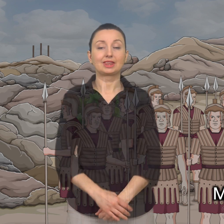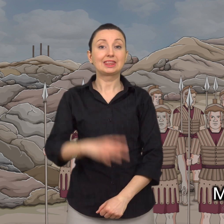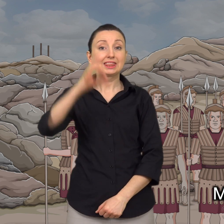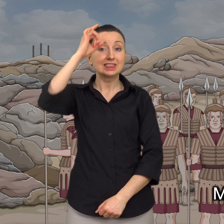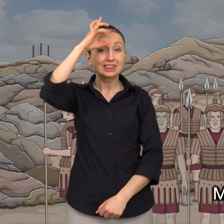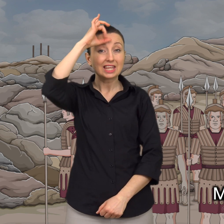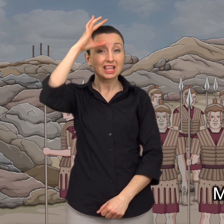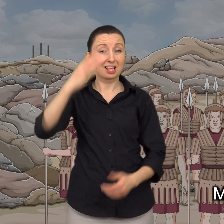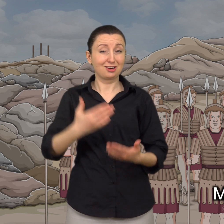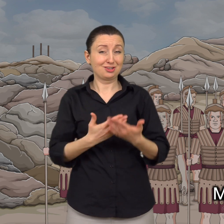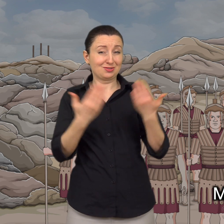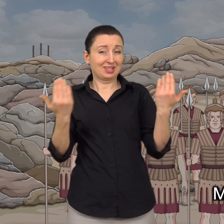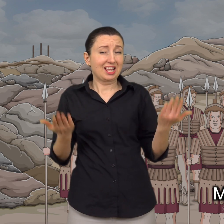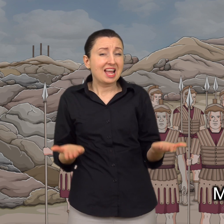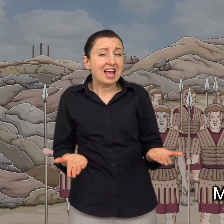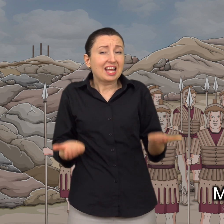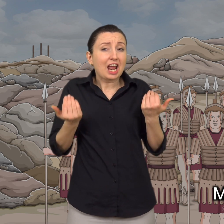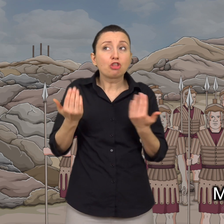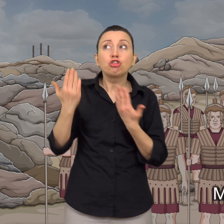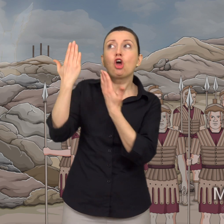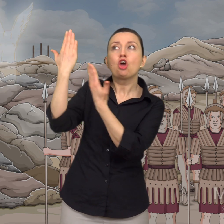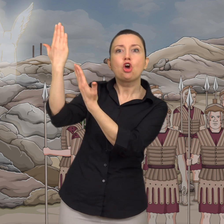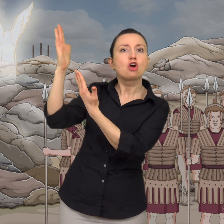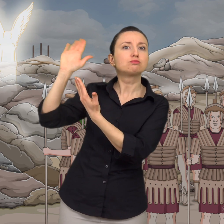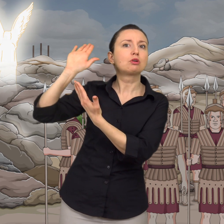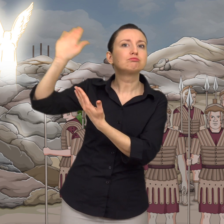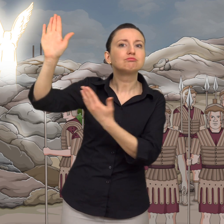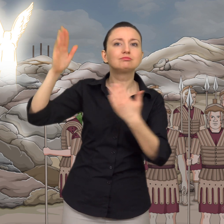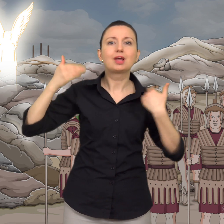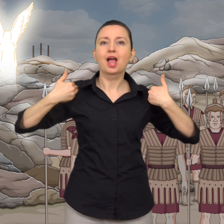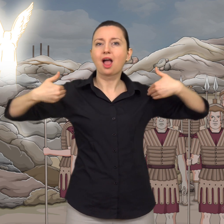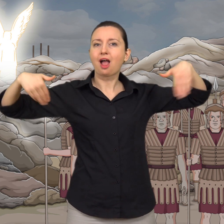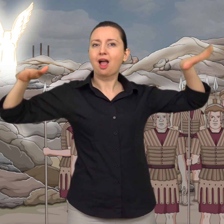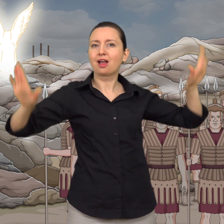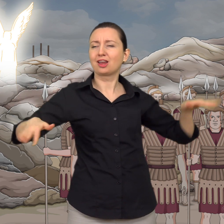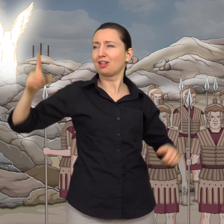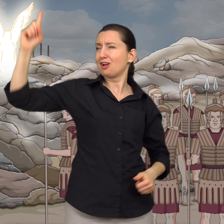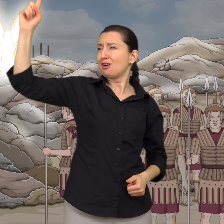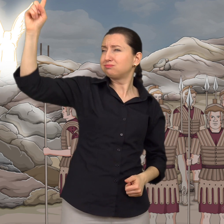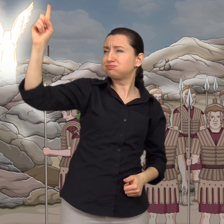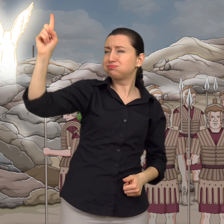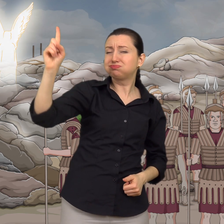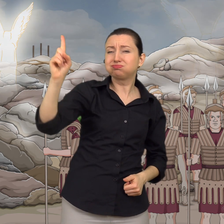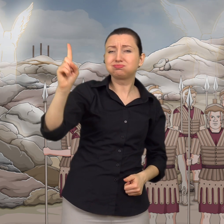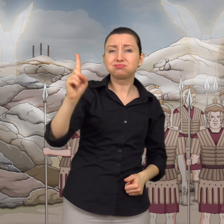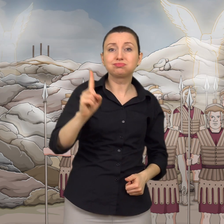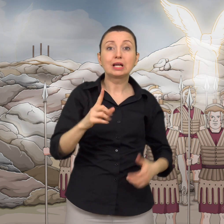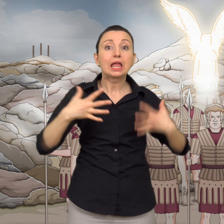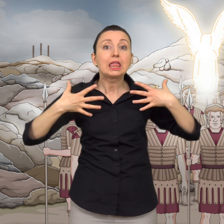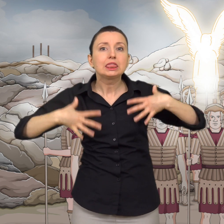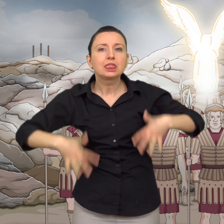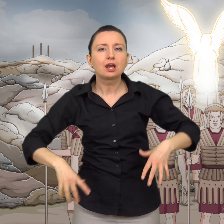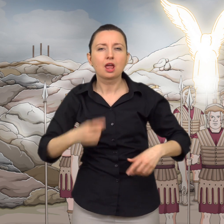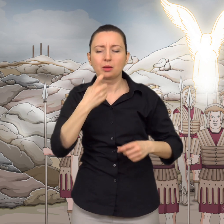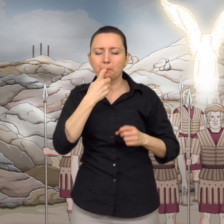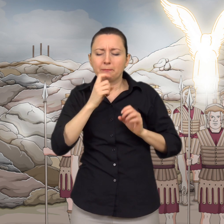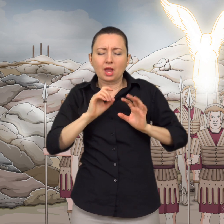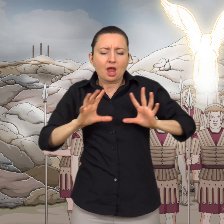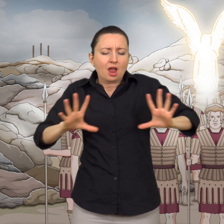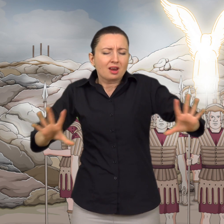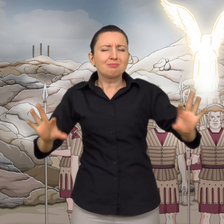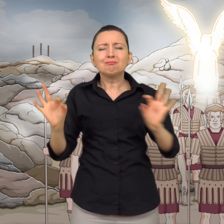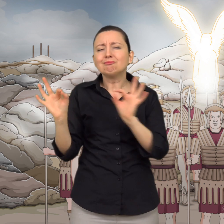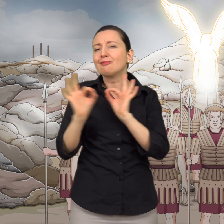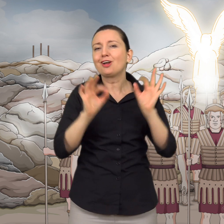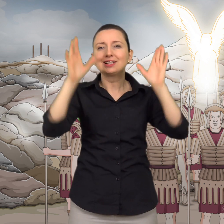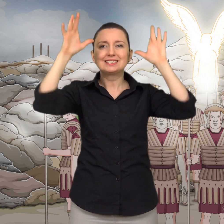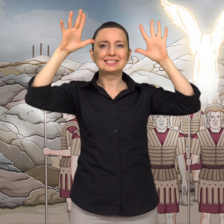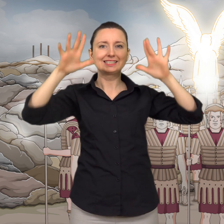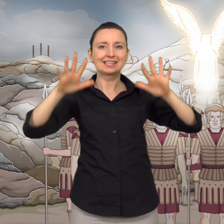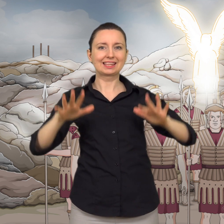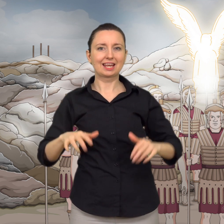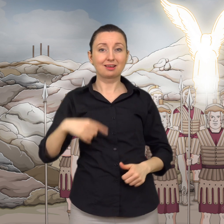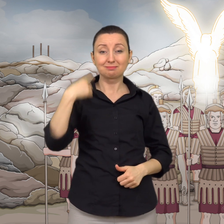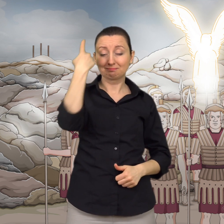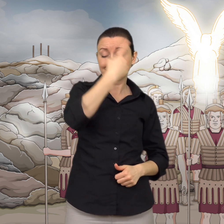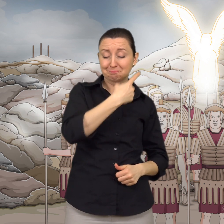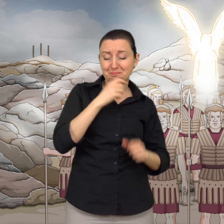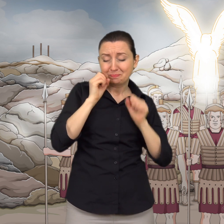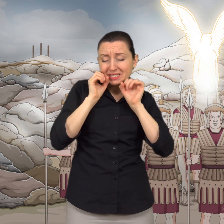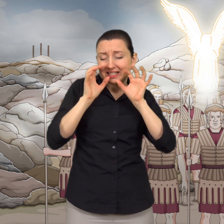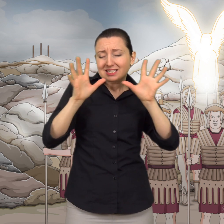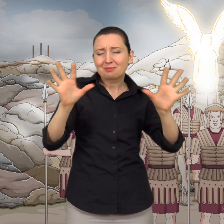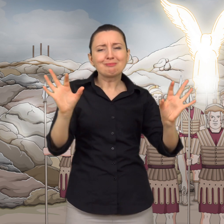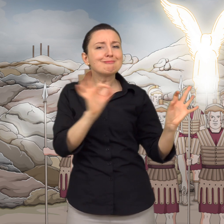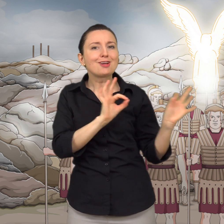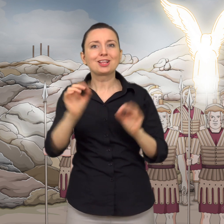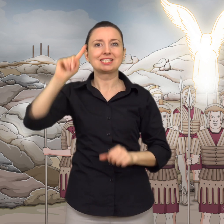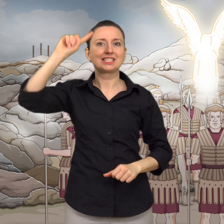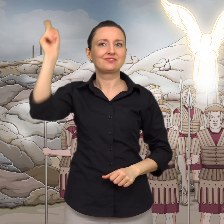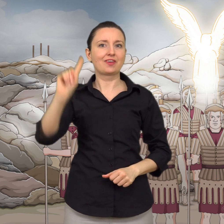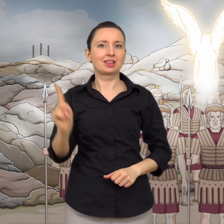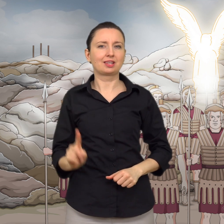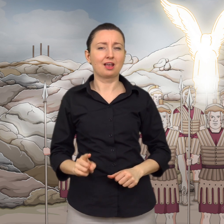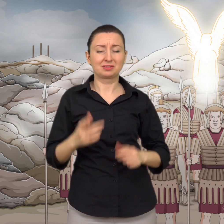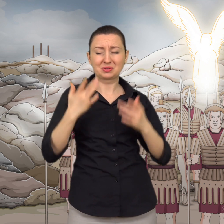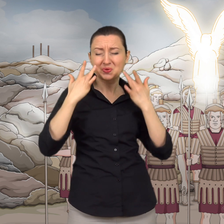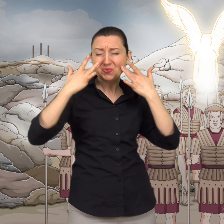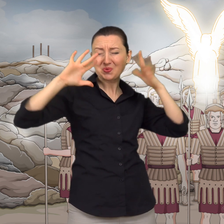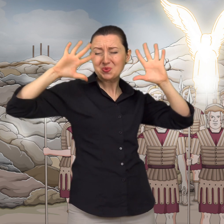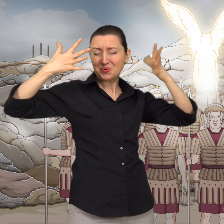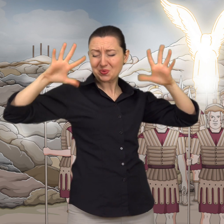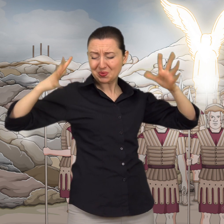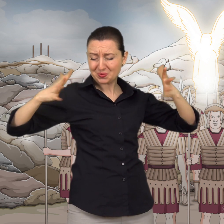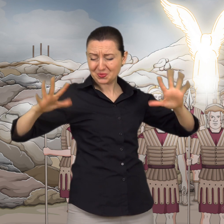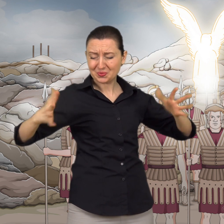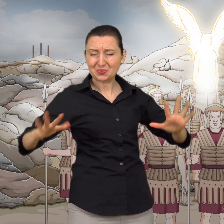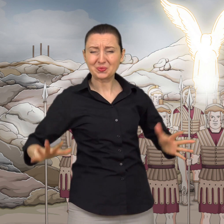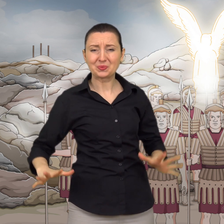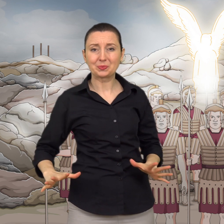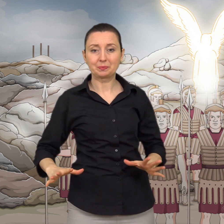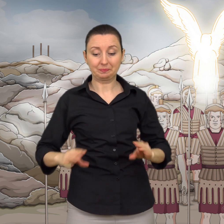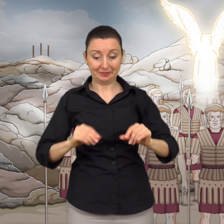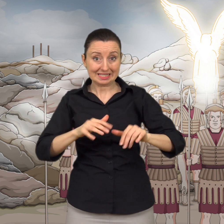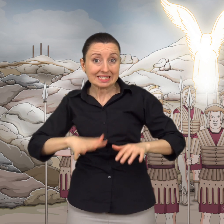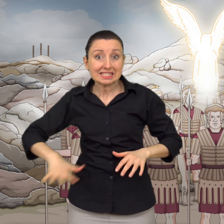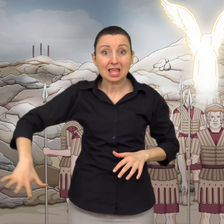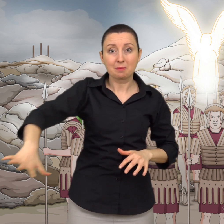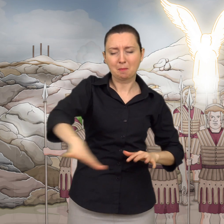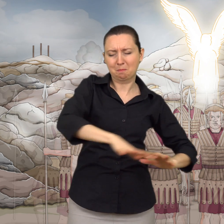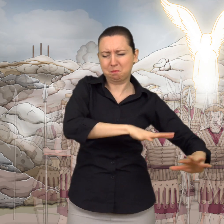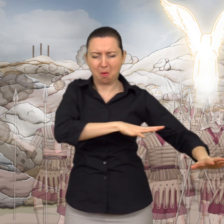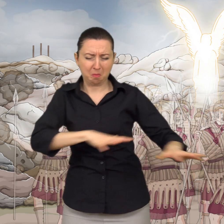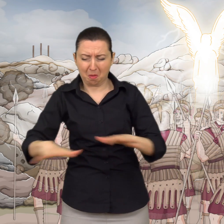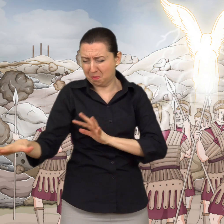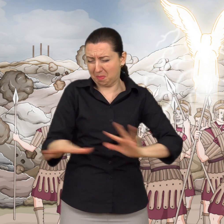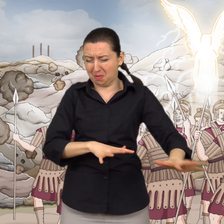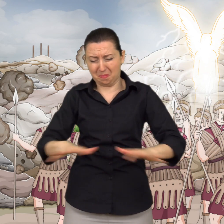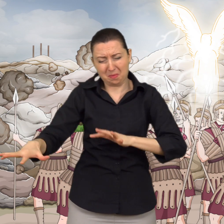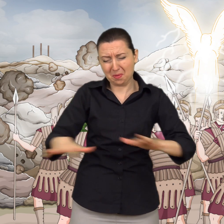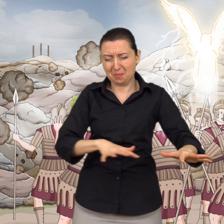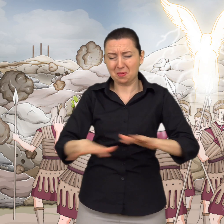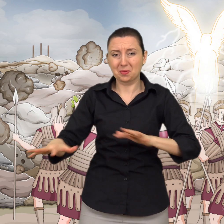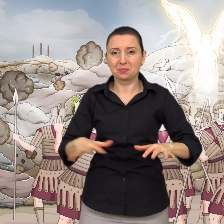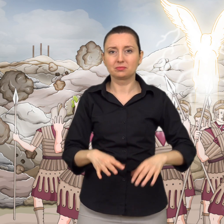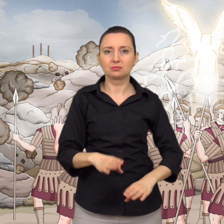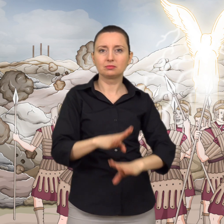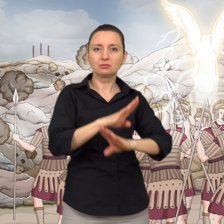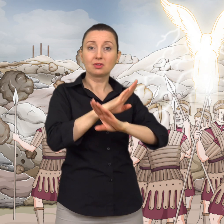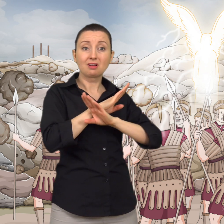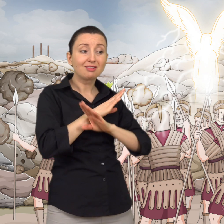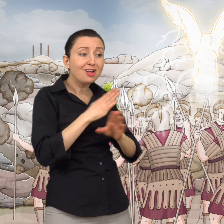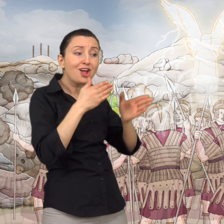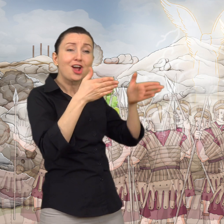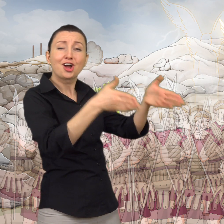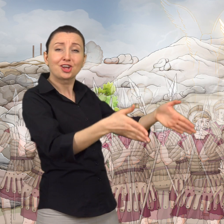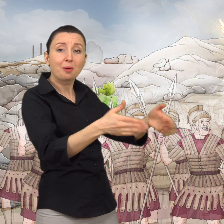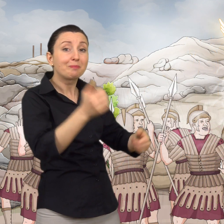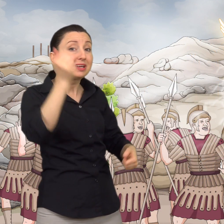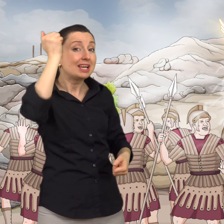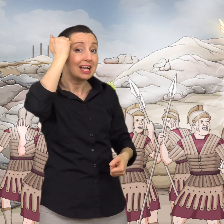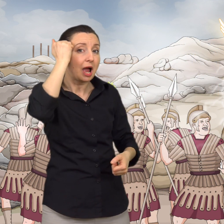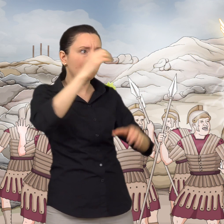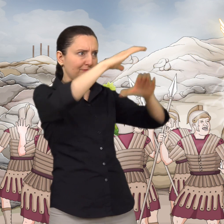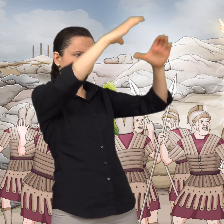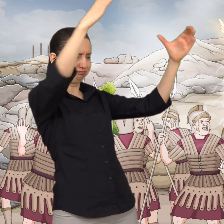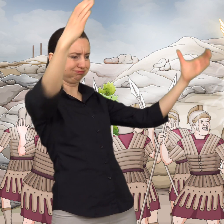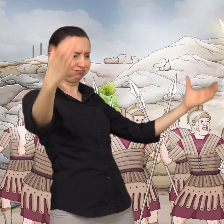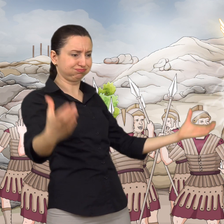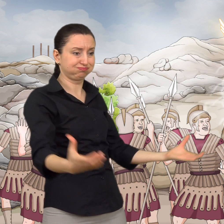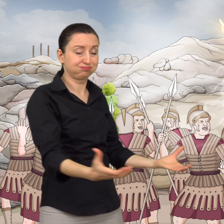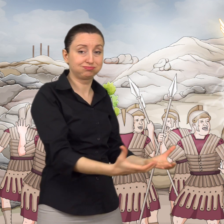Suddenly there was a great earthquake, for an angel of the Lord descended from heaven, rolled away the stone, and sat on it.